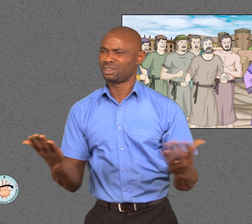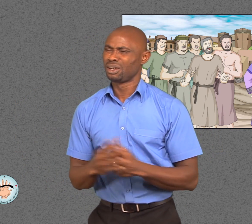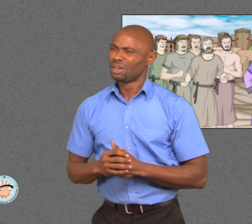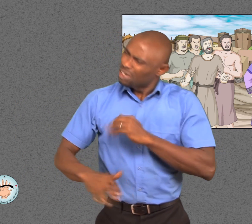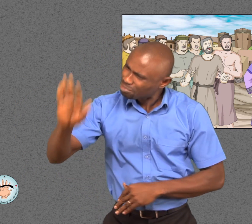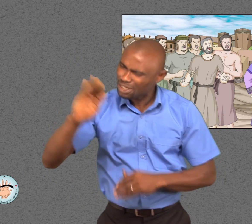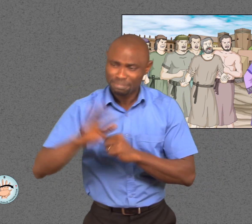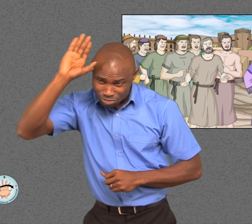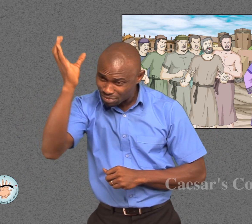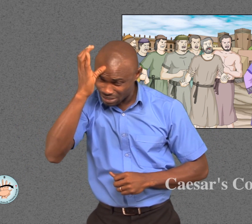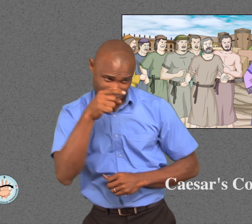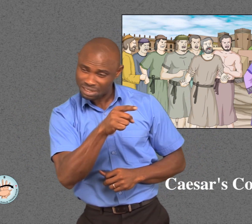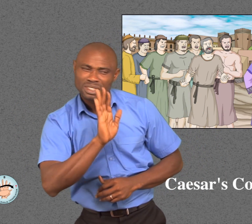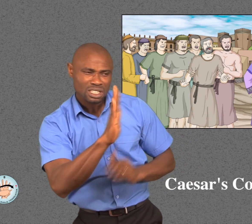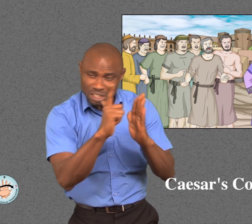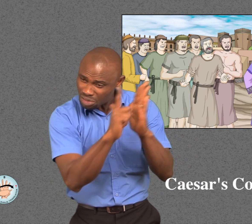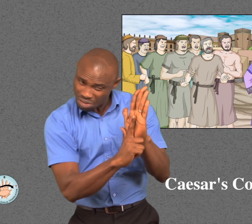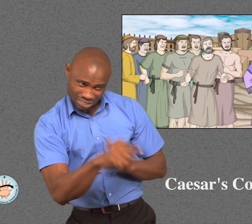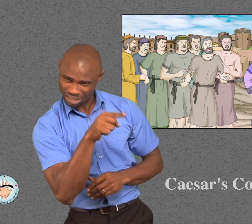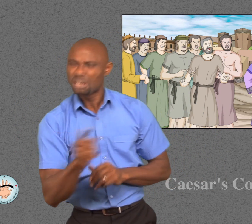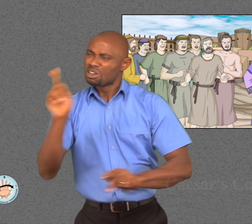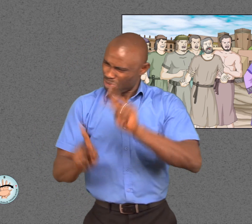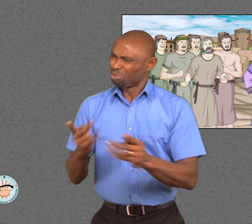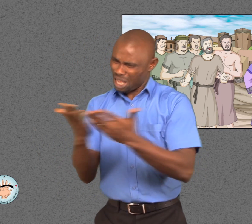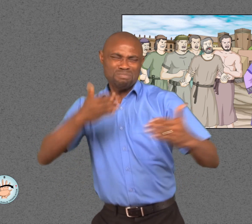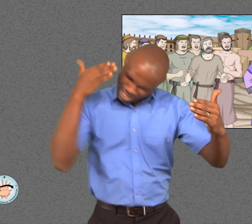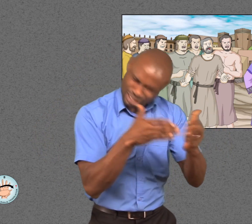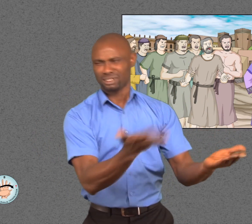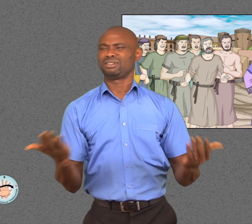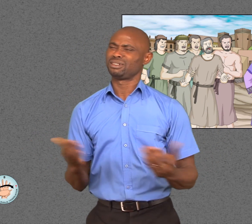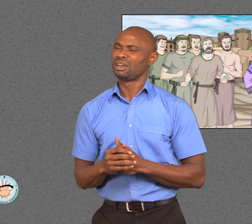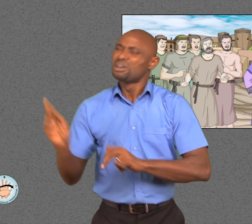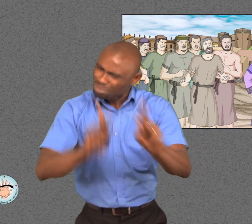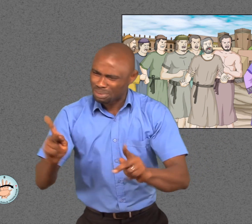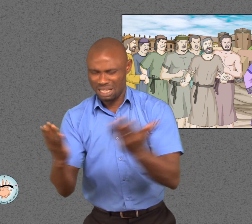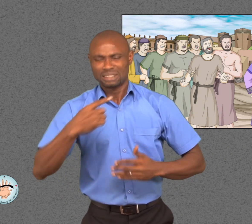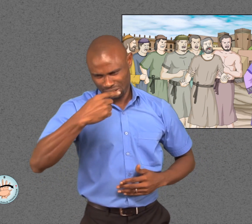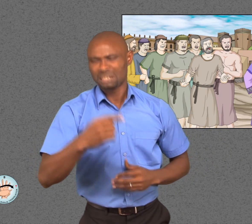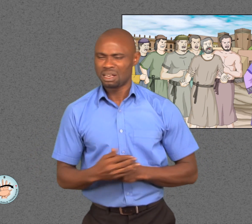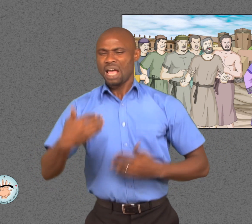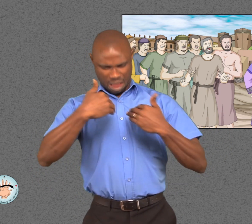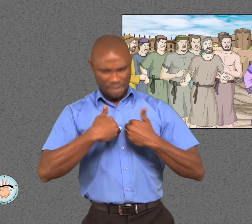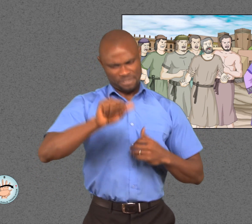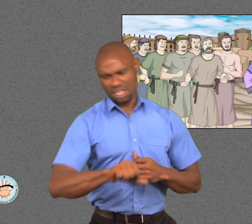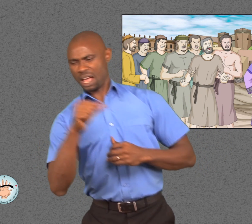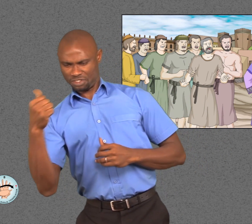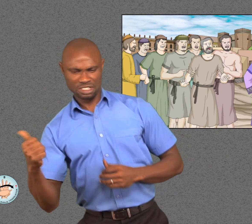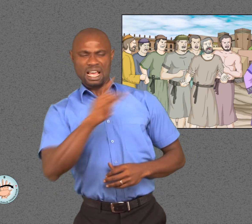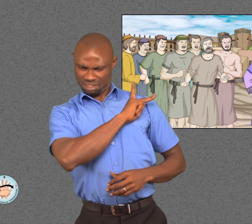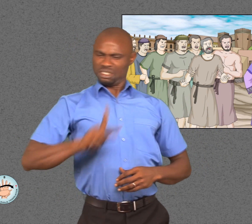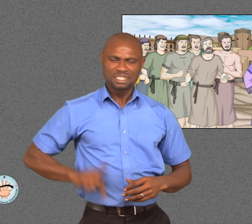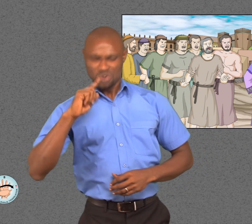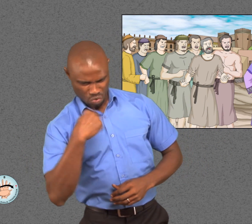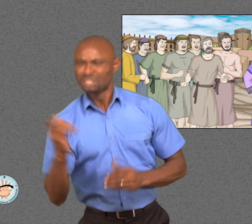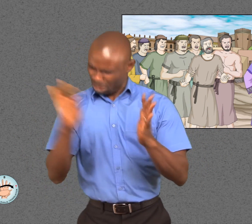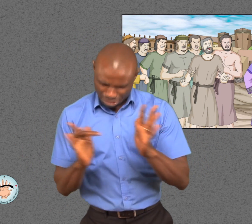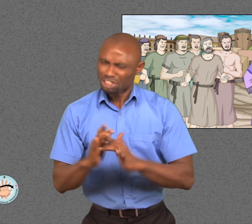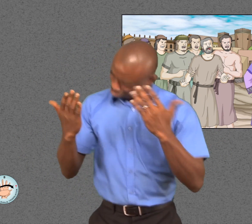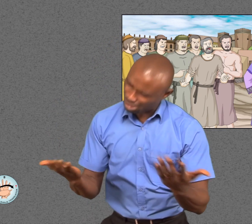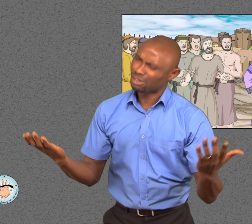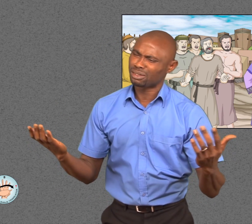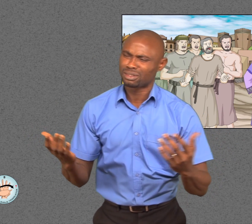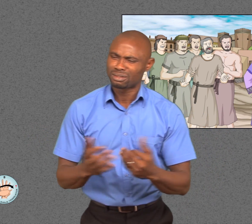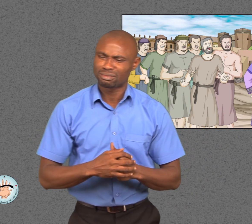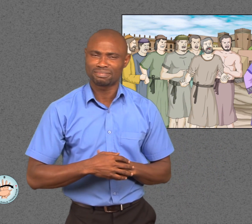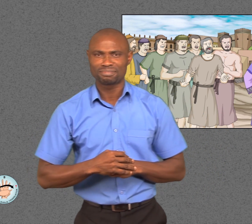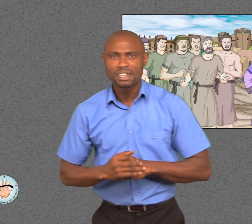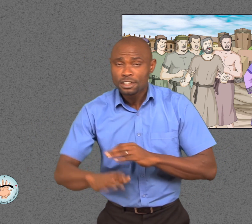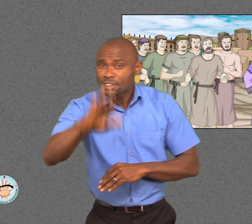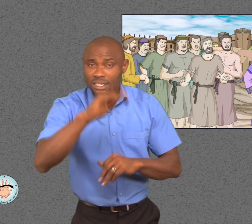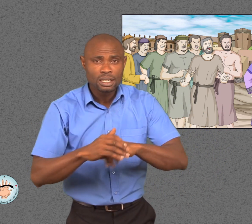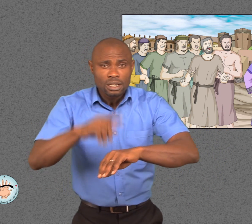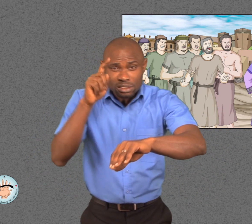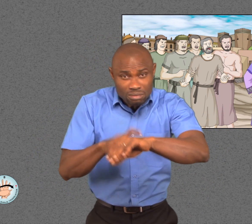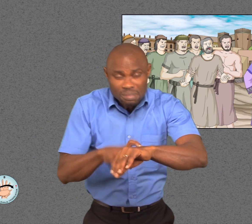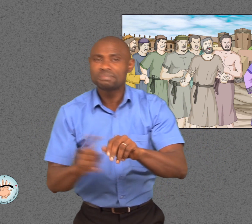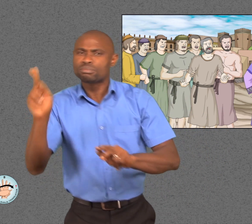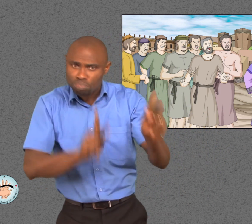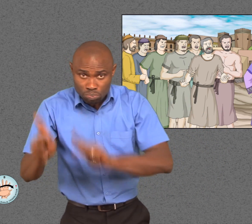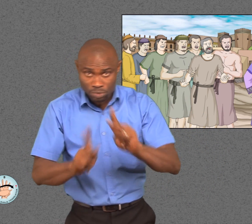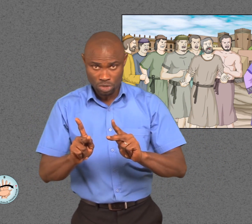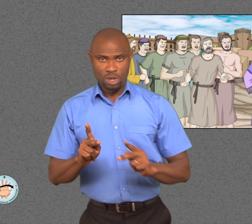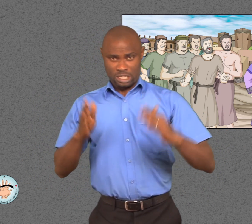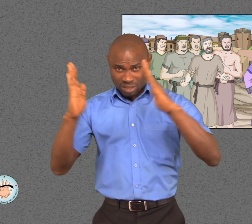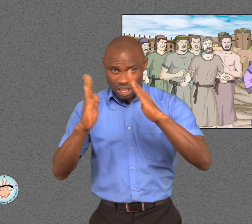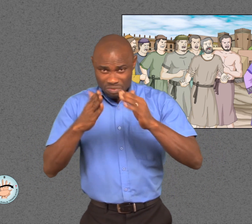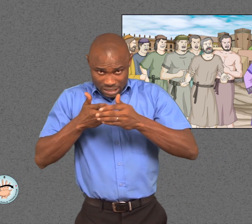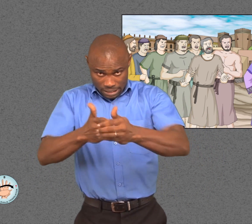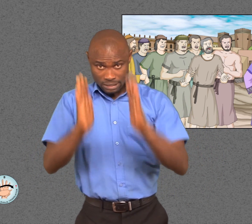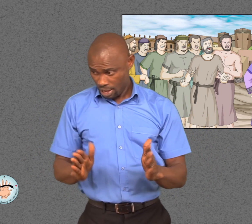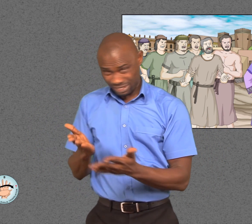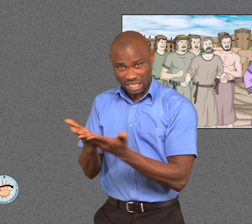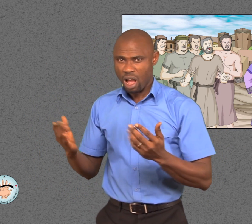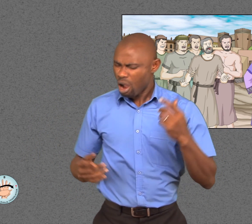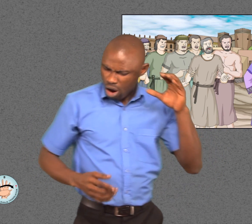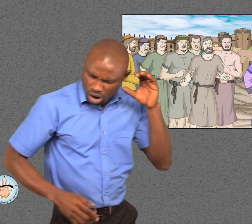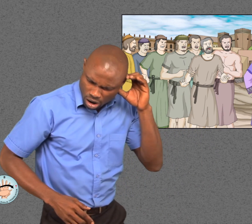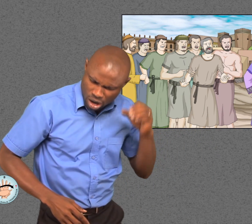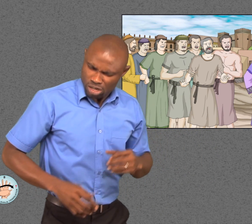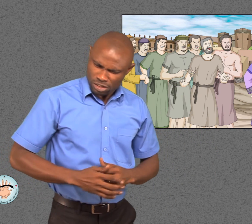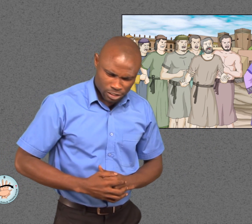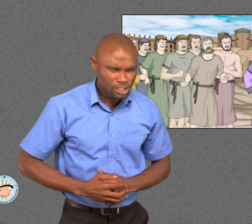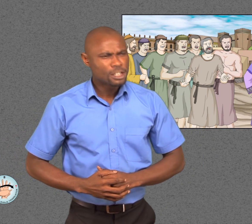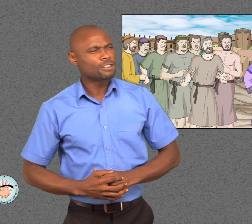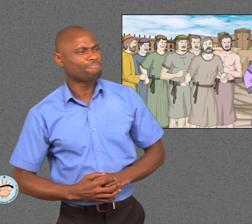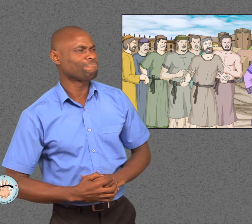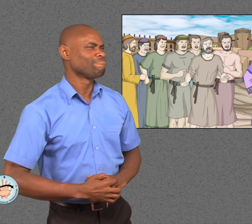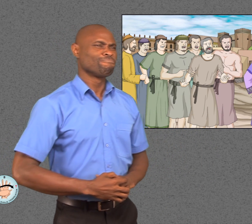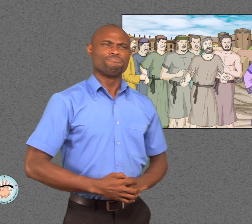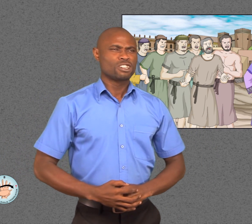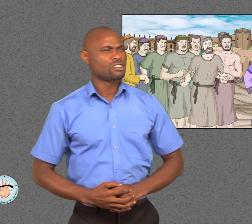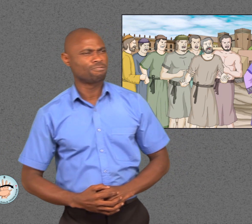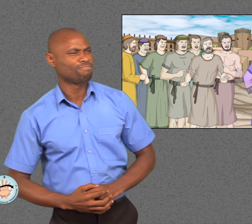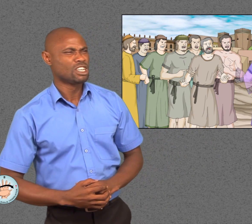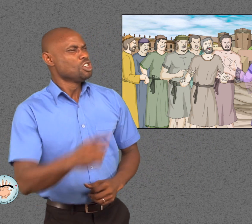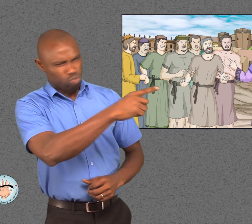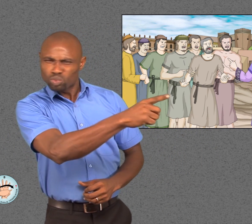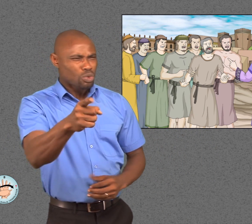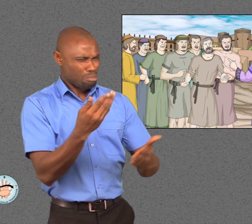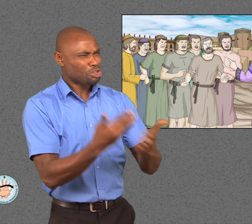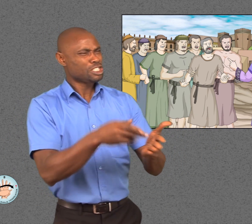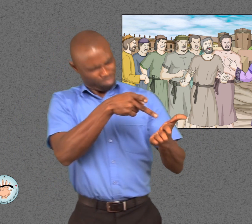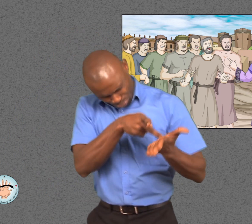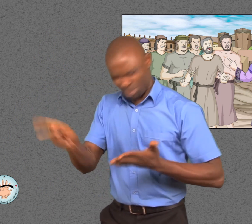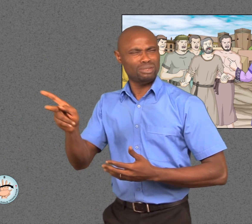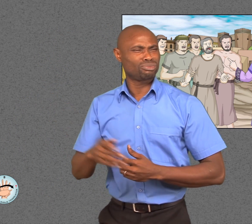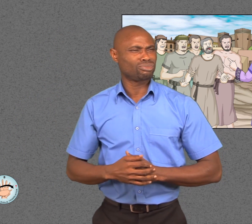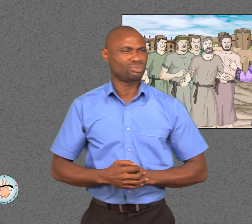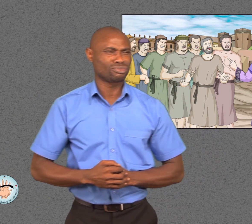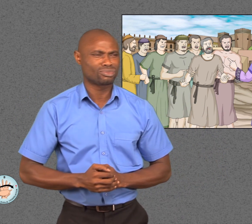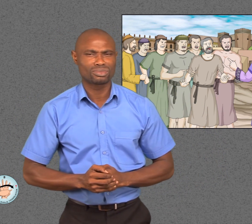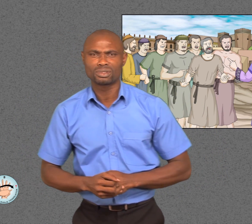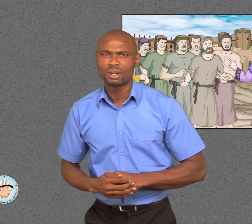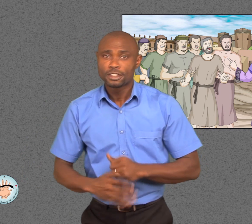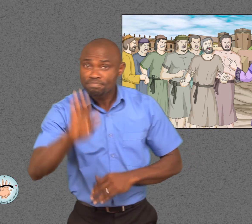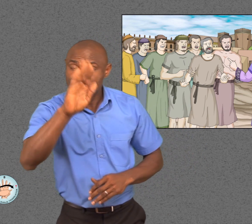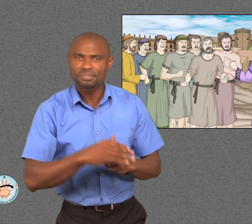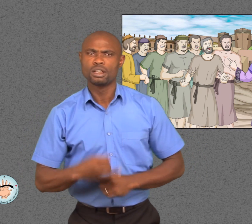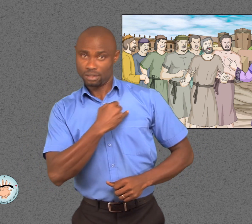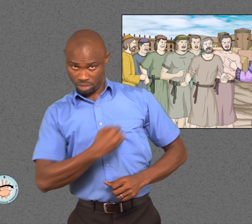They are all defying Caesar’s decrees, saying that there is another king, named Jesus!”